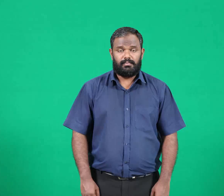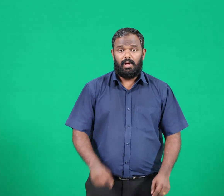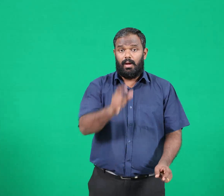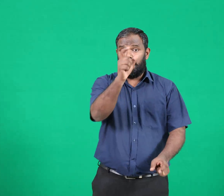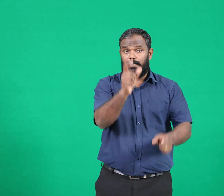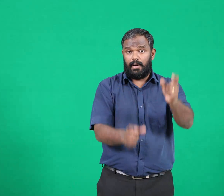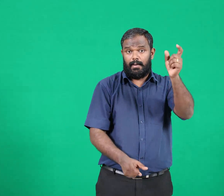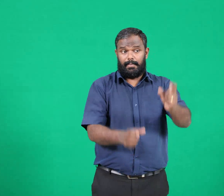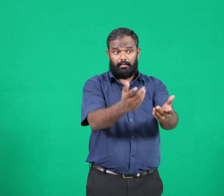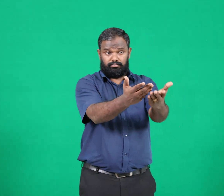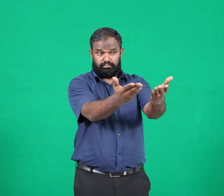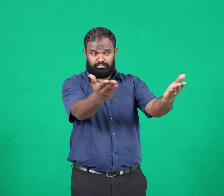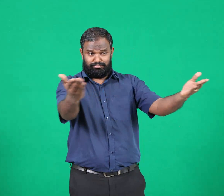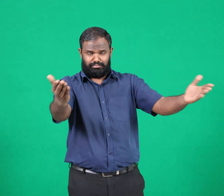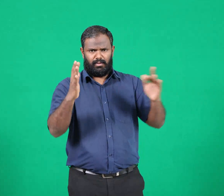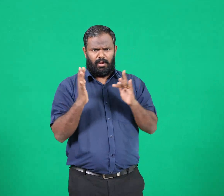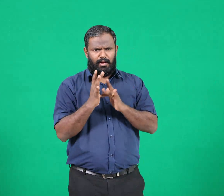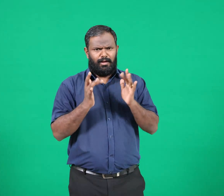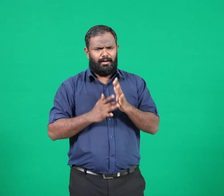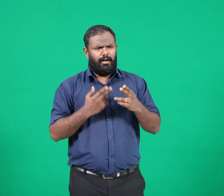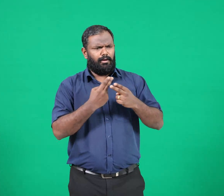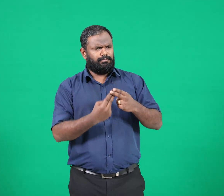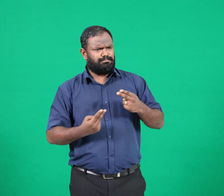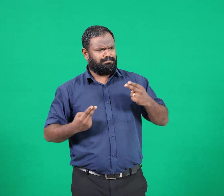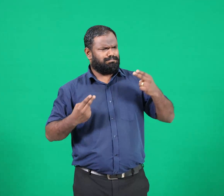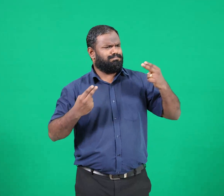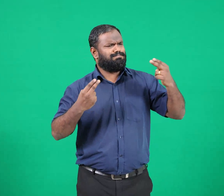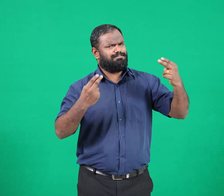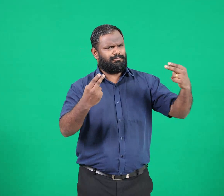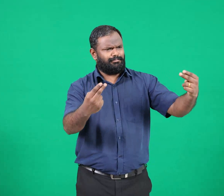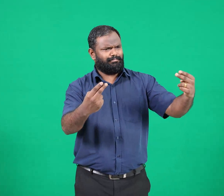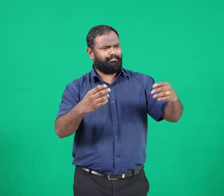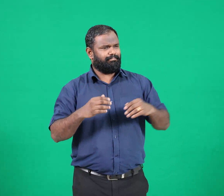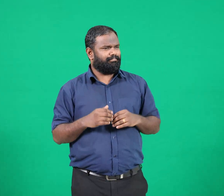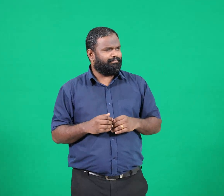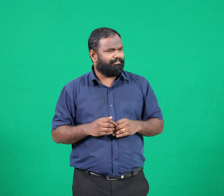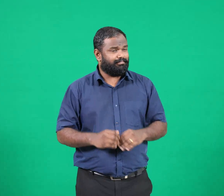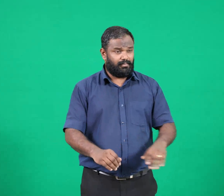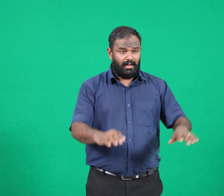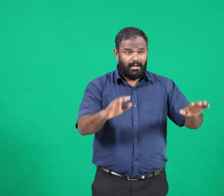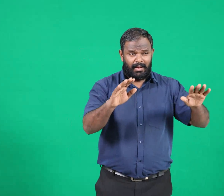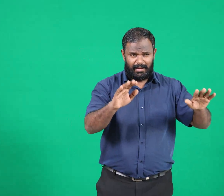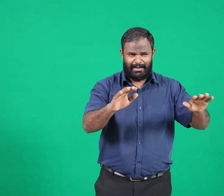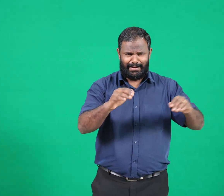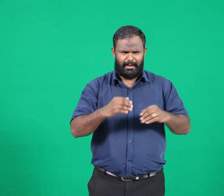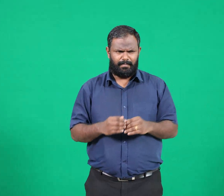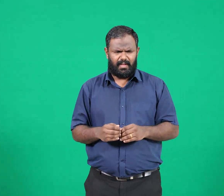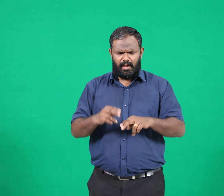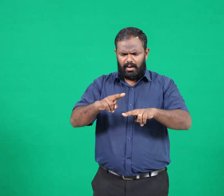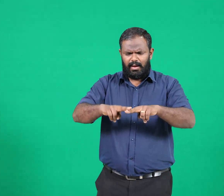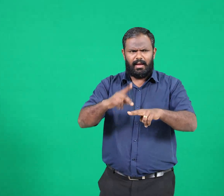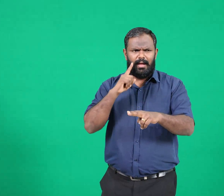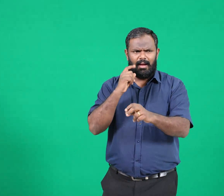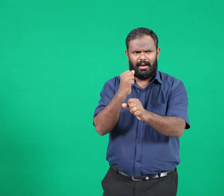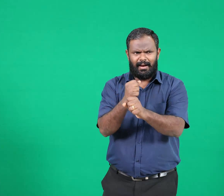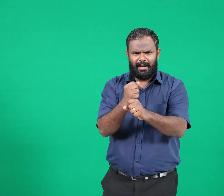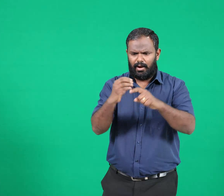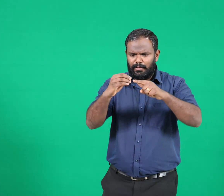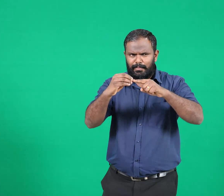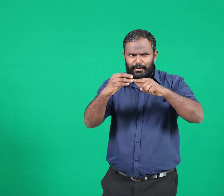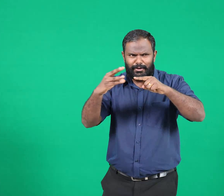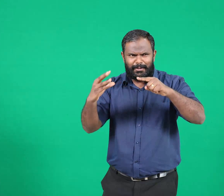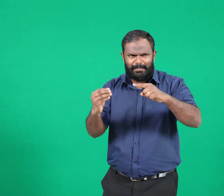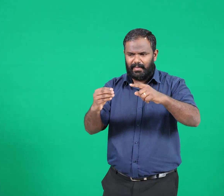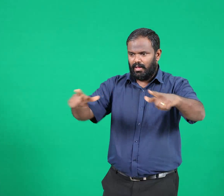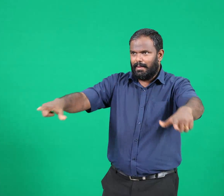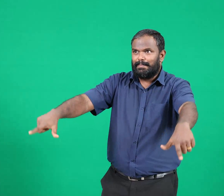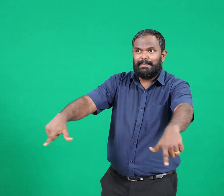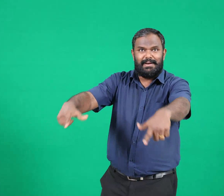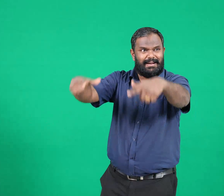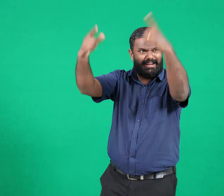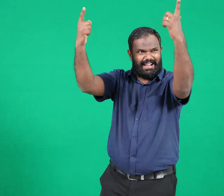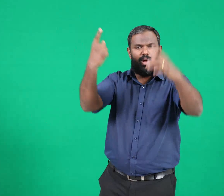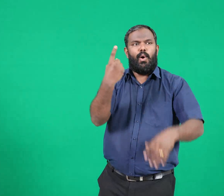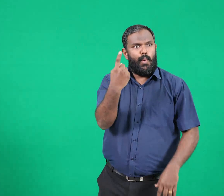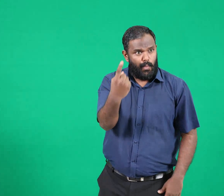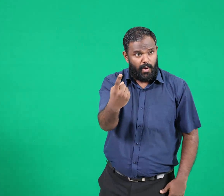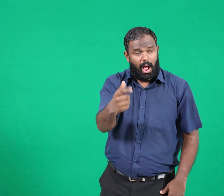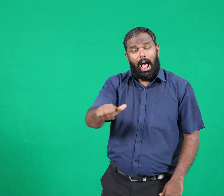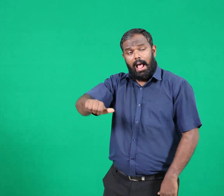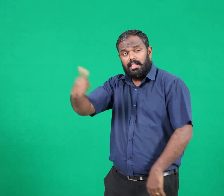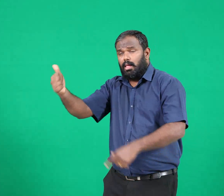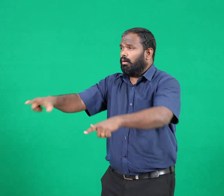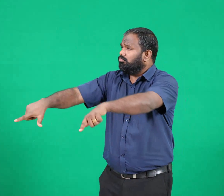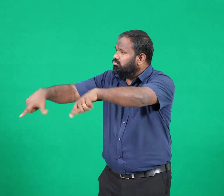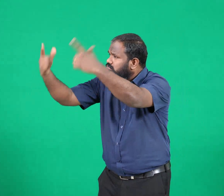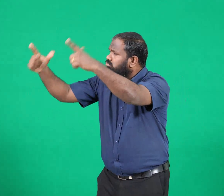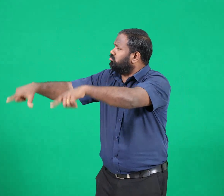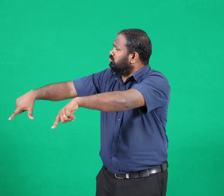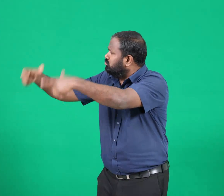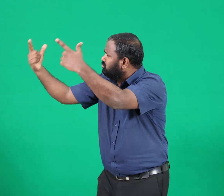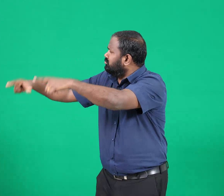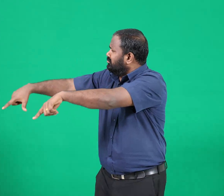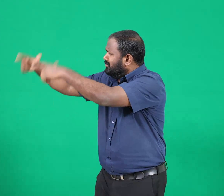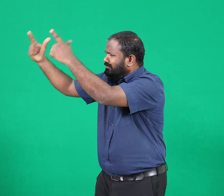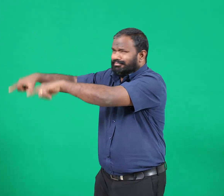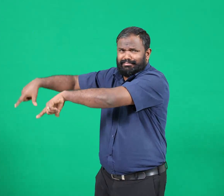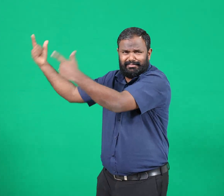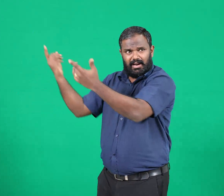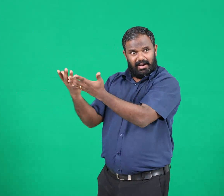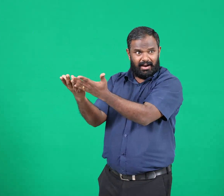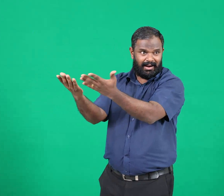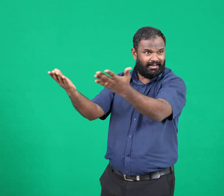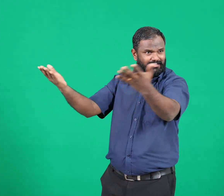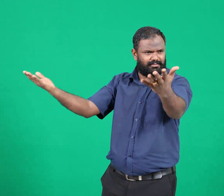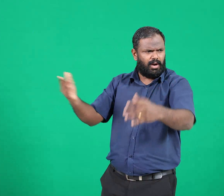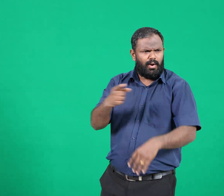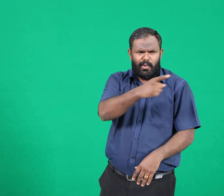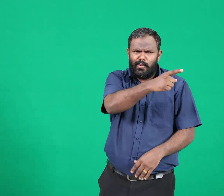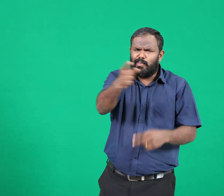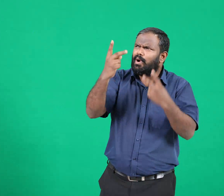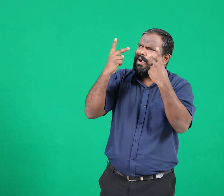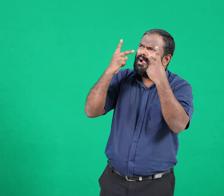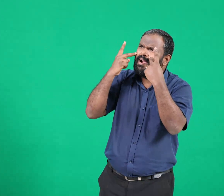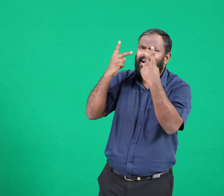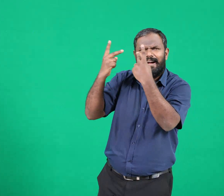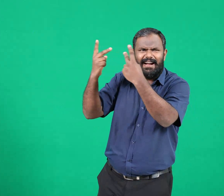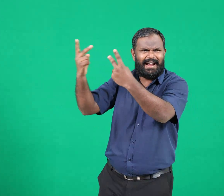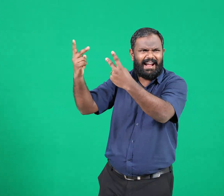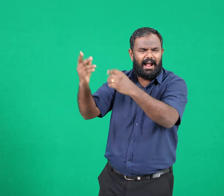Then Jesus told them a parable: "Look at the fig tree and all the trees.